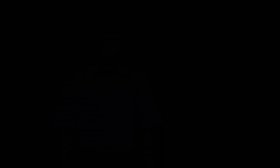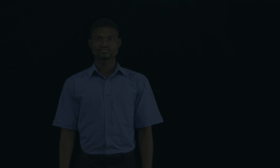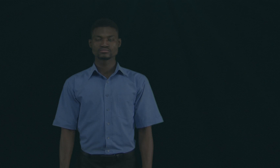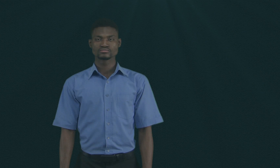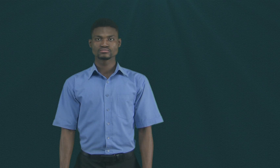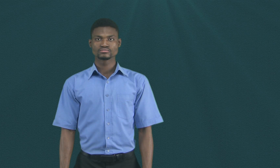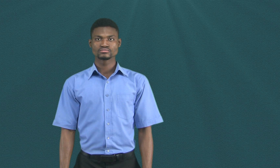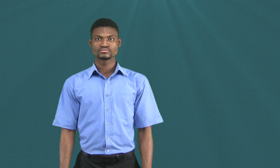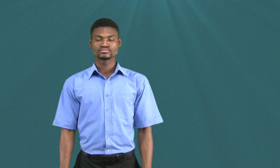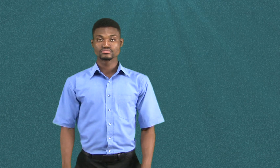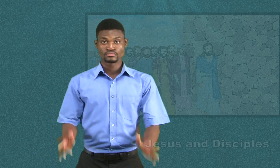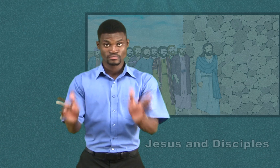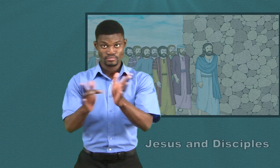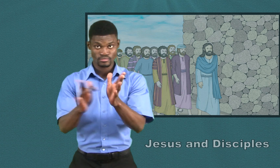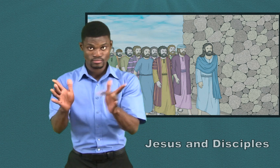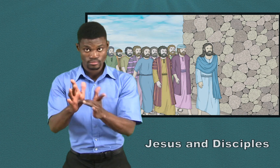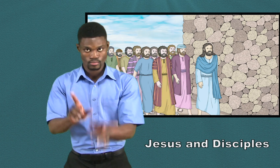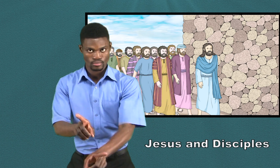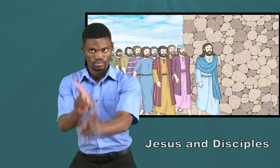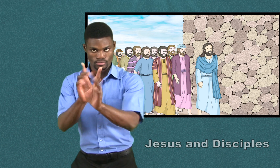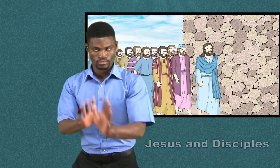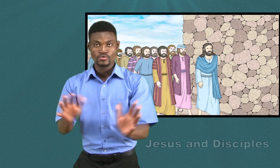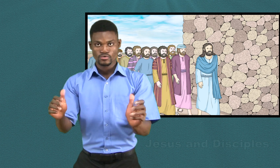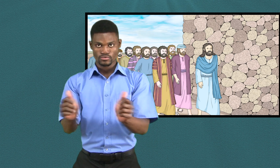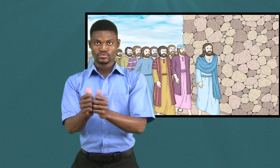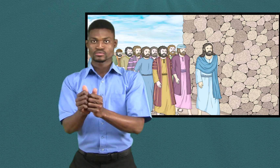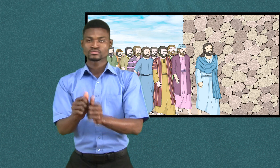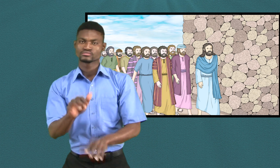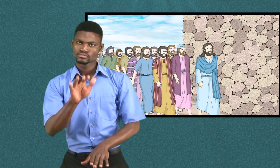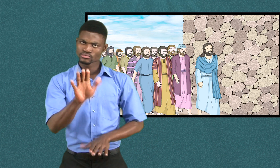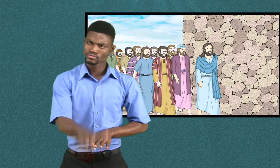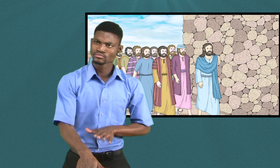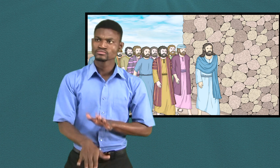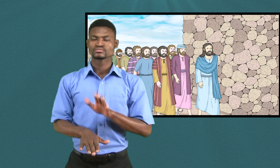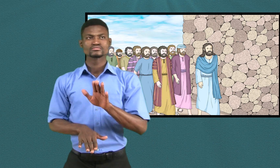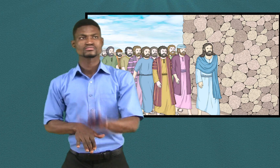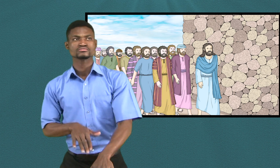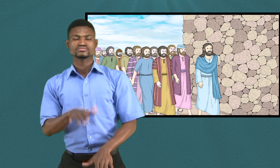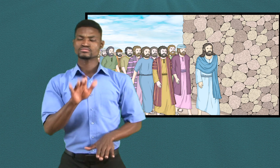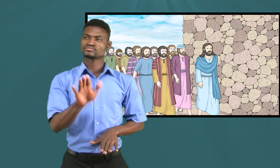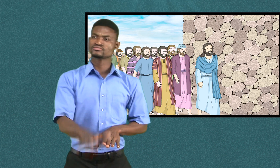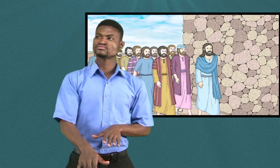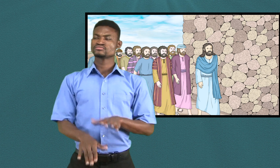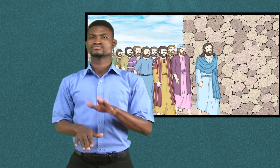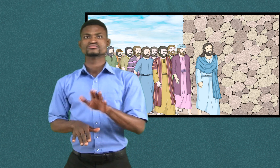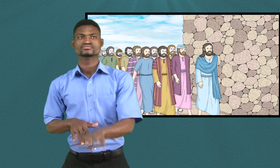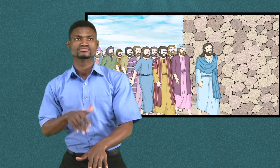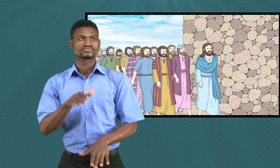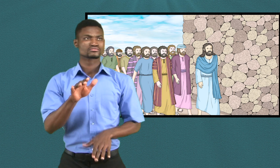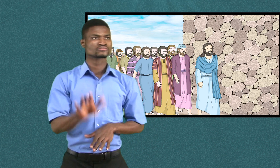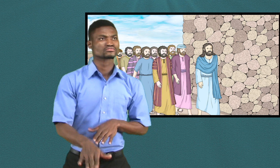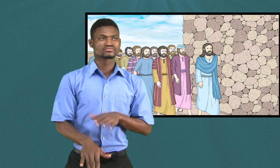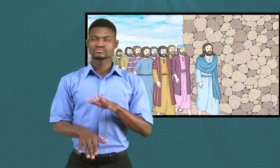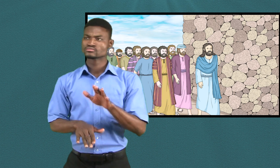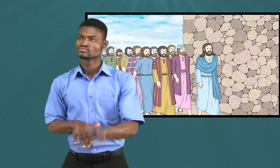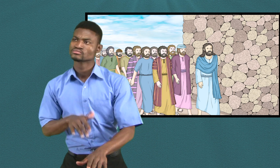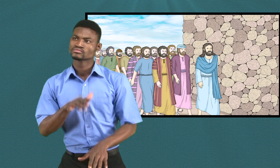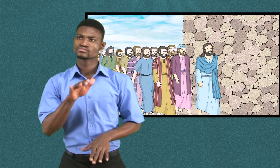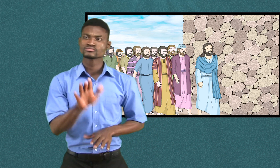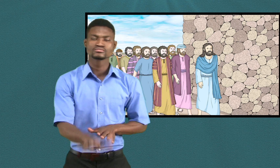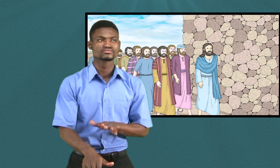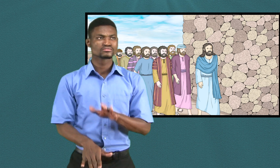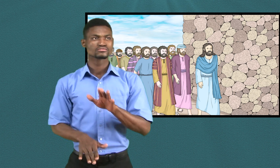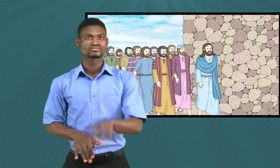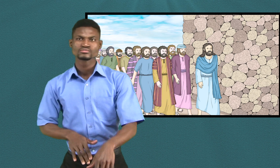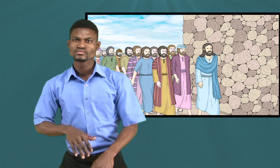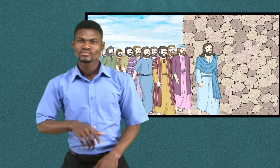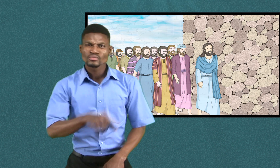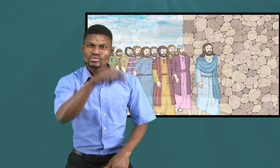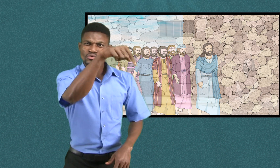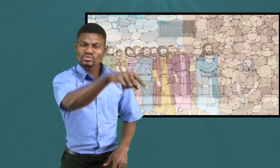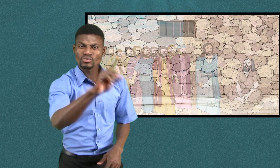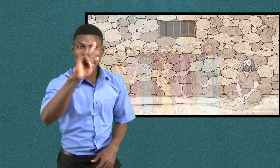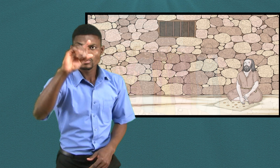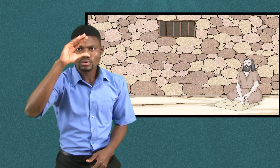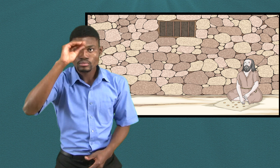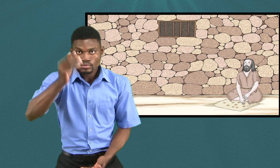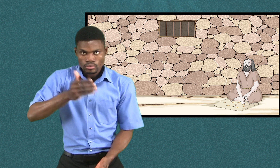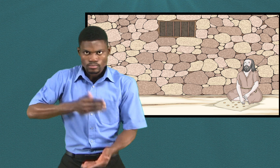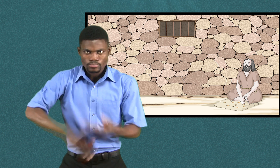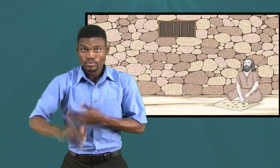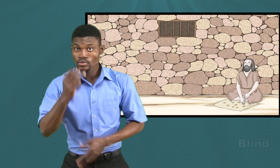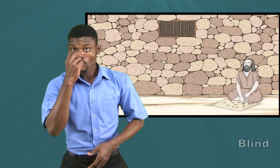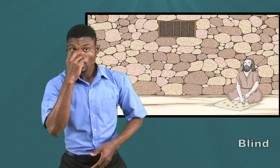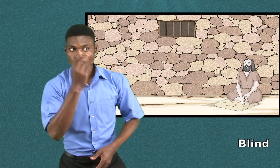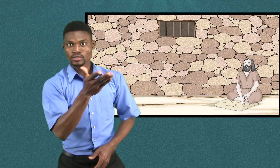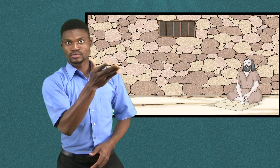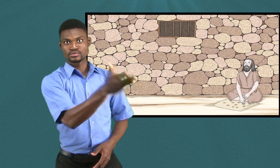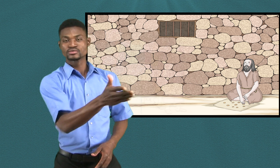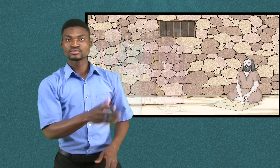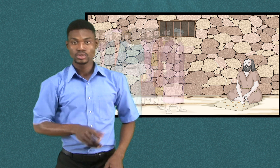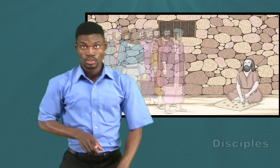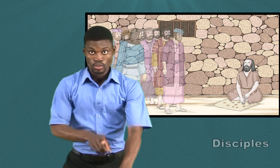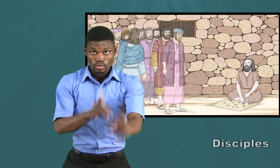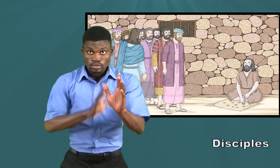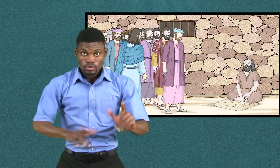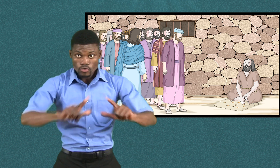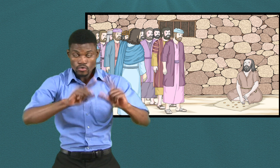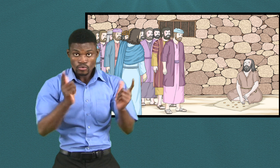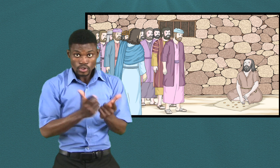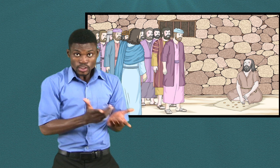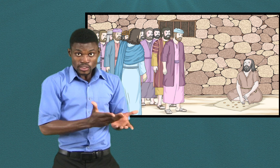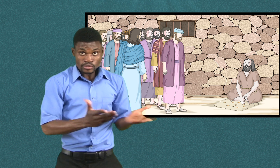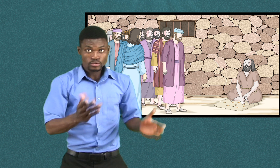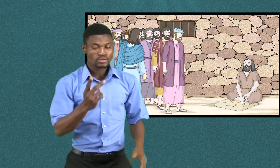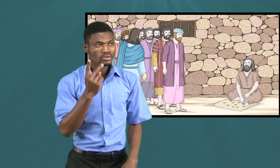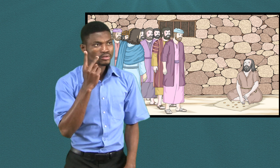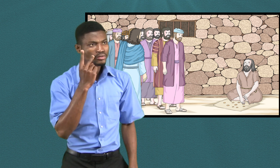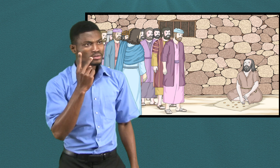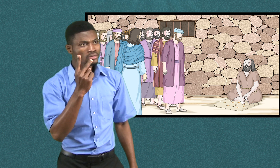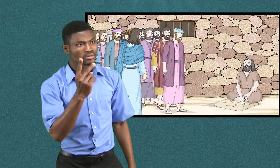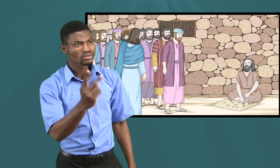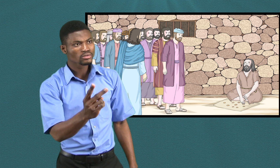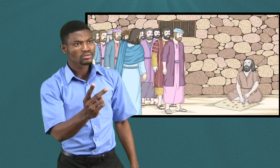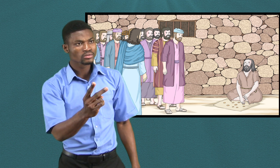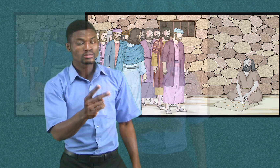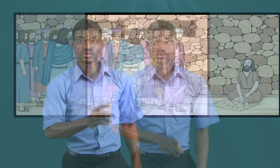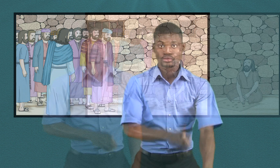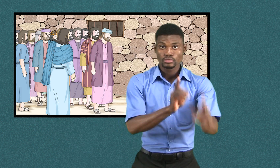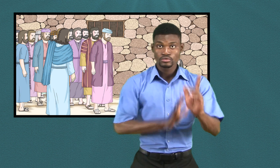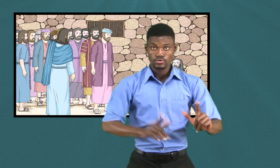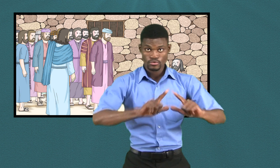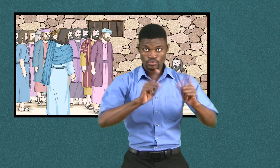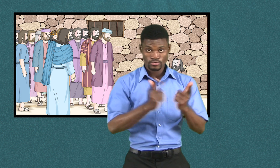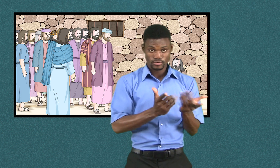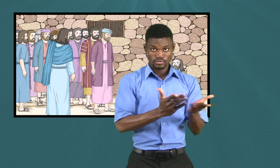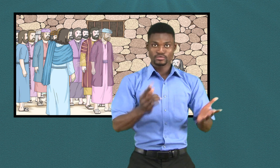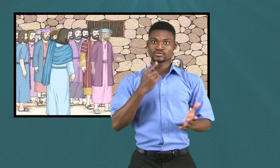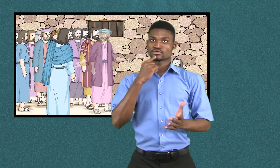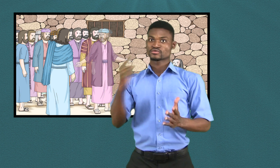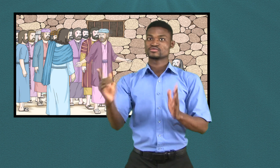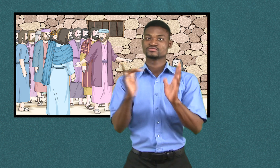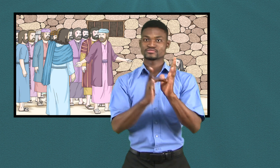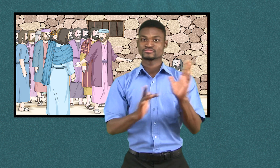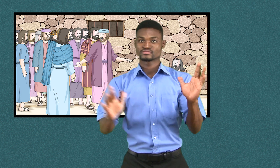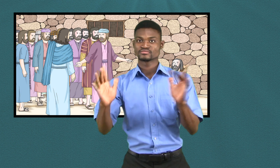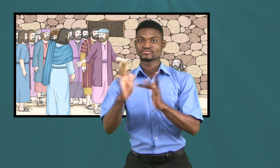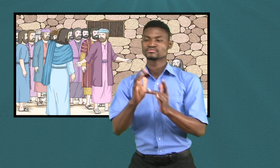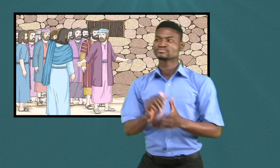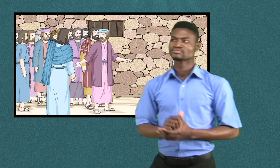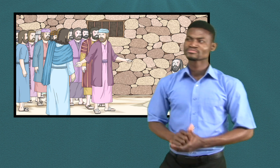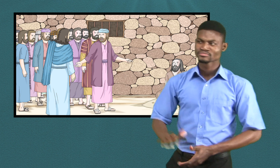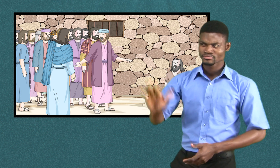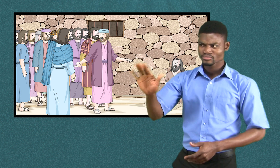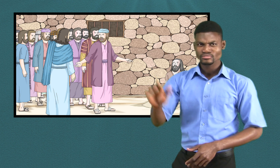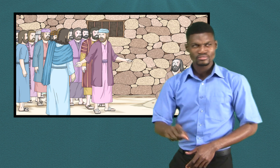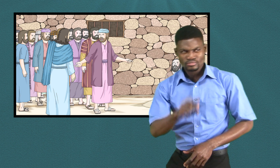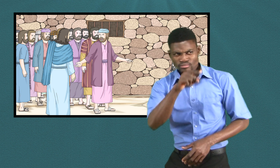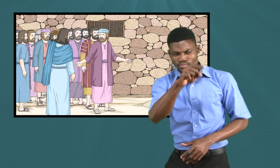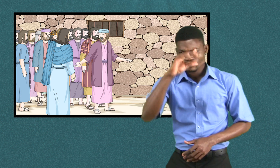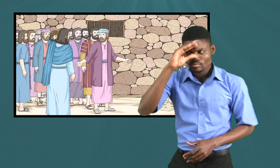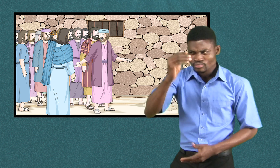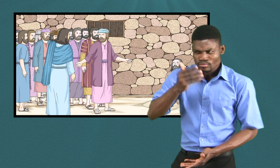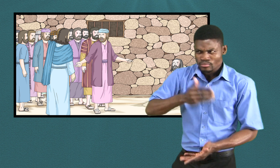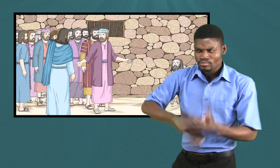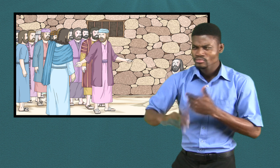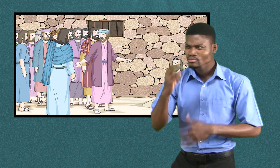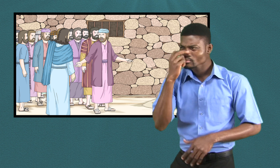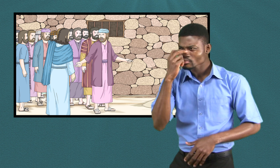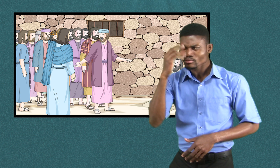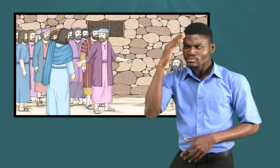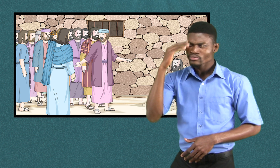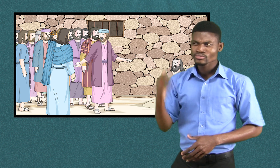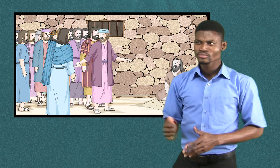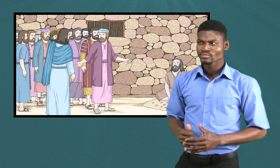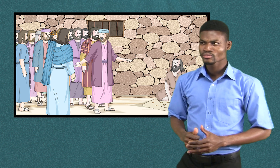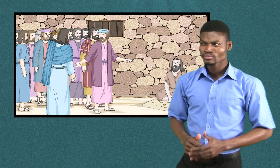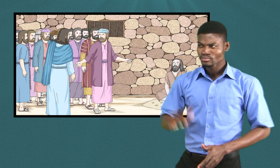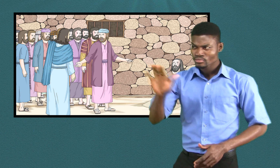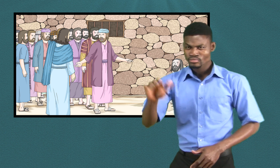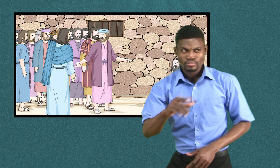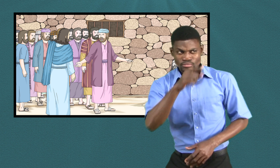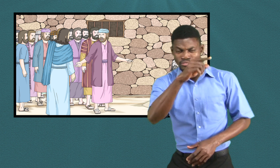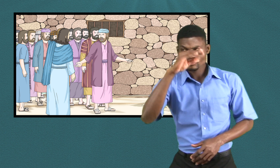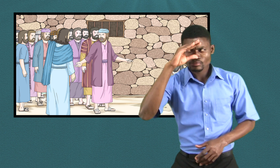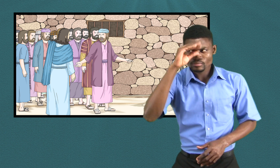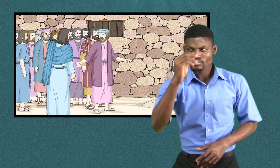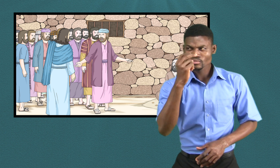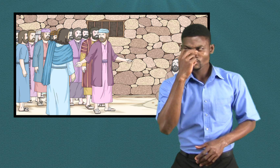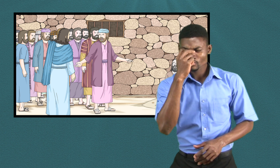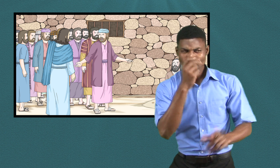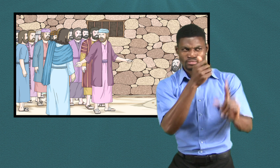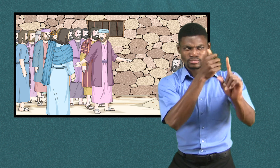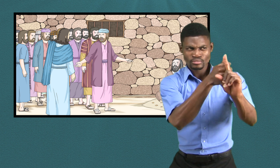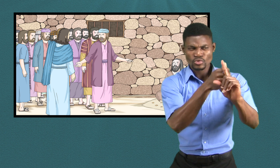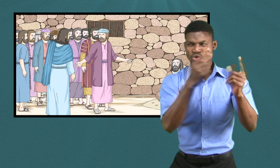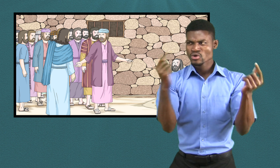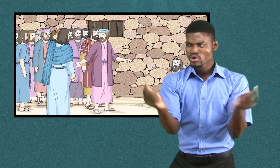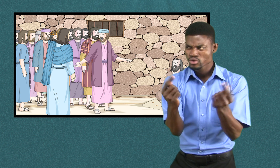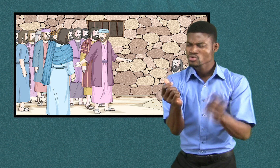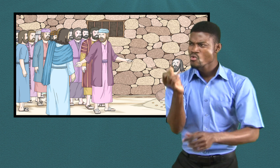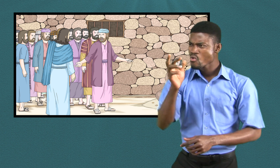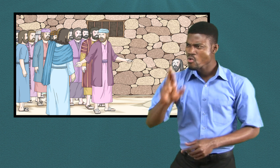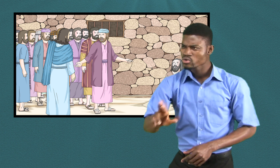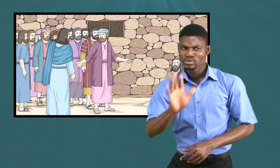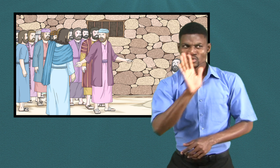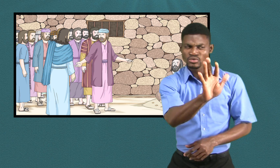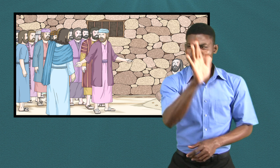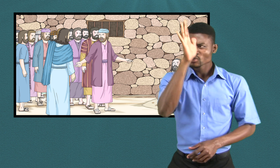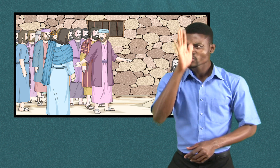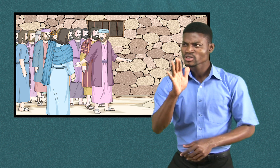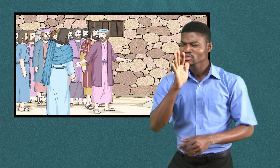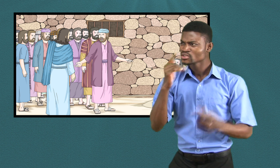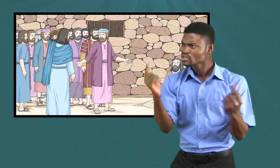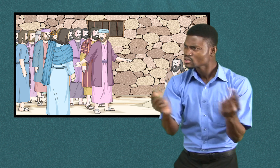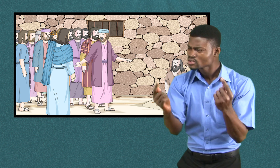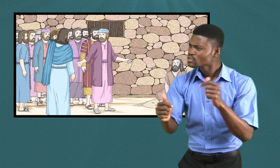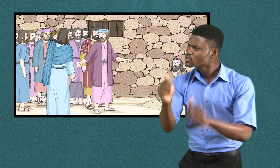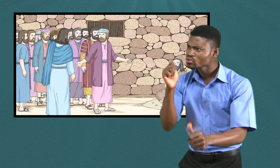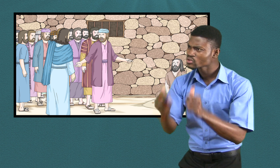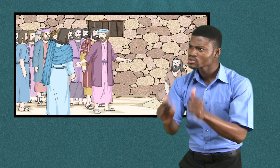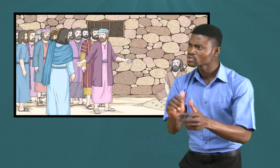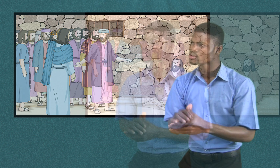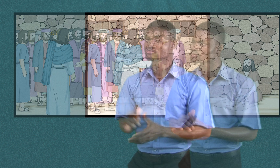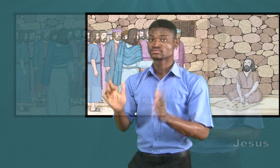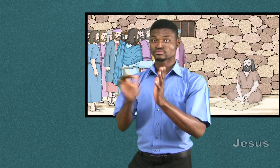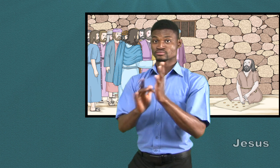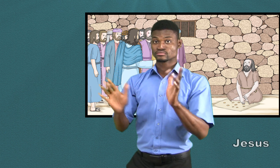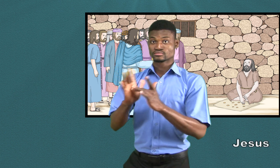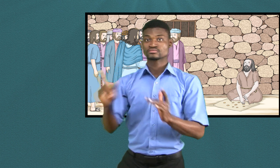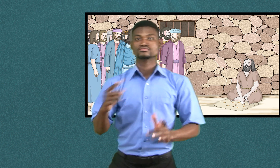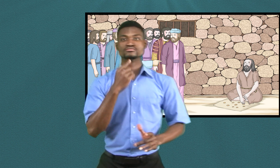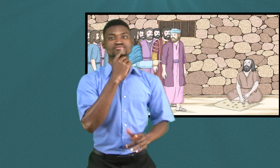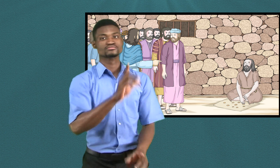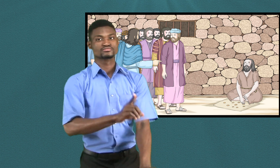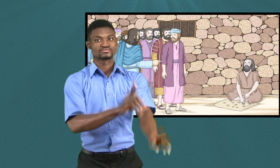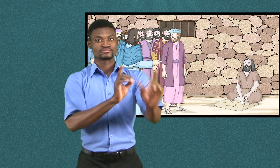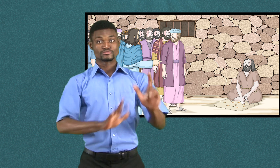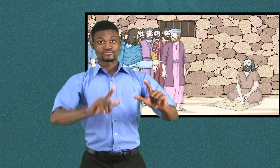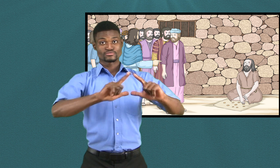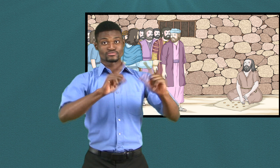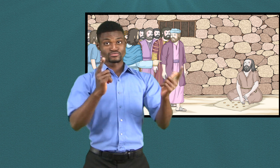Now as Jesus was passing by, He saw a man blind from birth, and His disciples asked Him, “Rabbi, who sinned, this man or his parents, that he was born blind?”